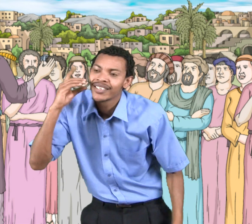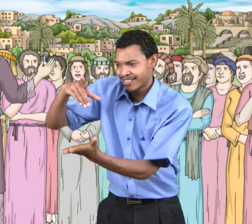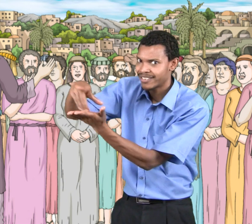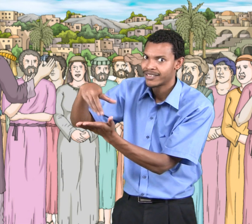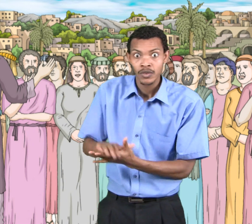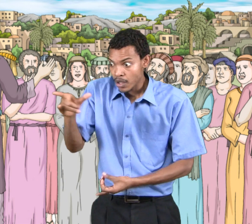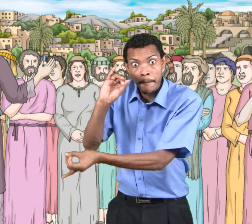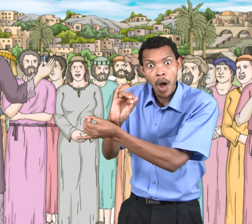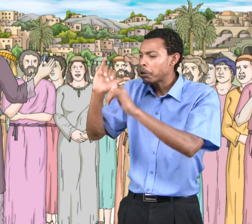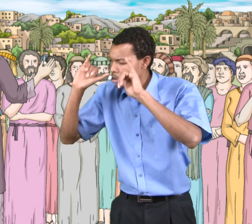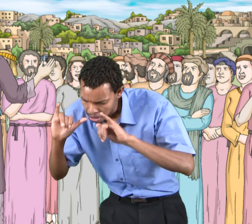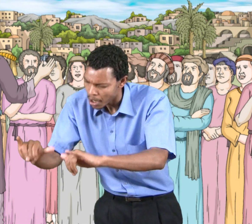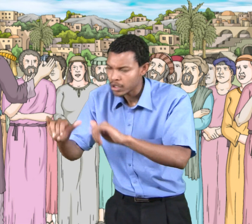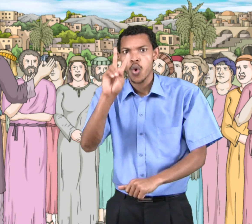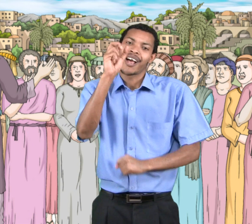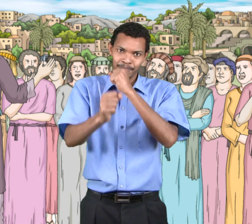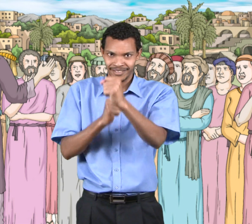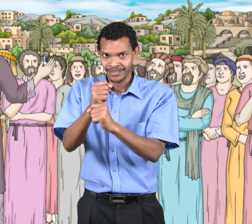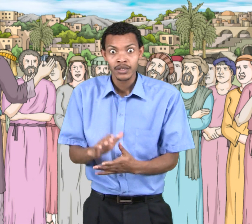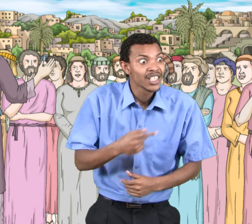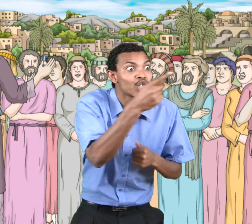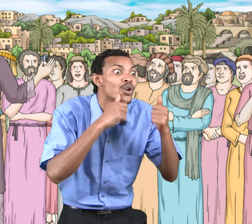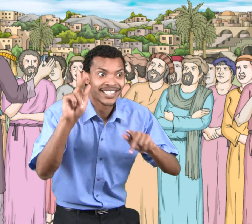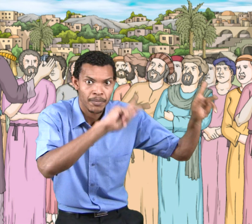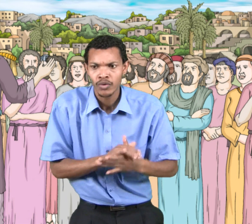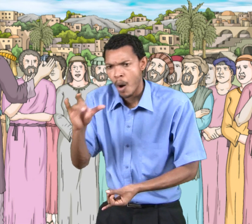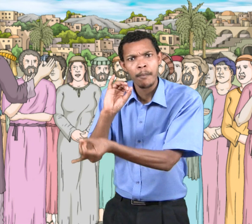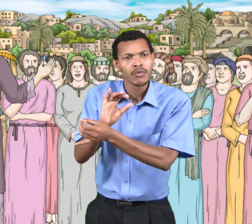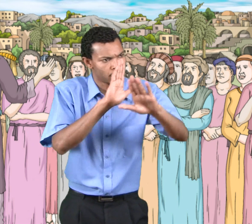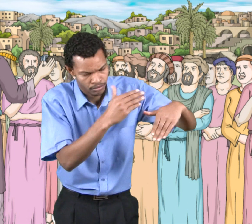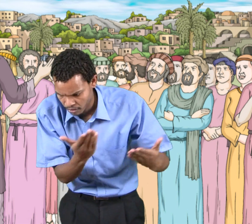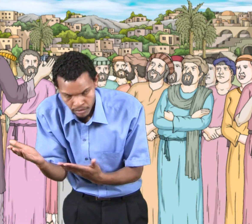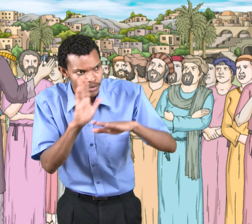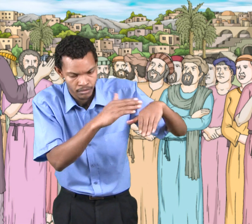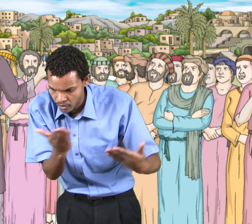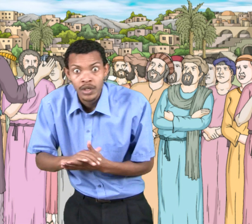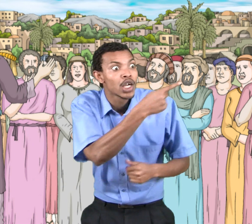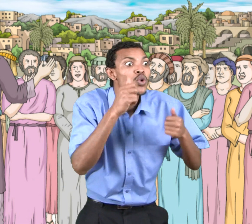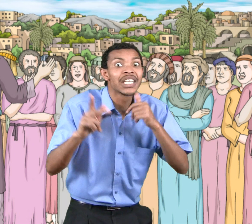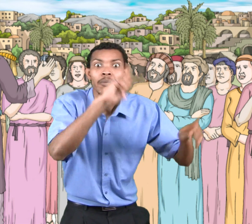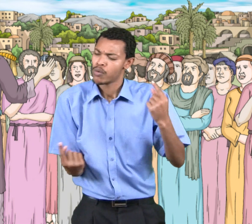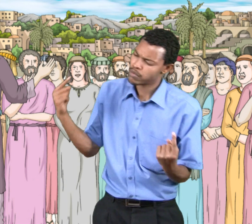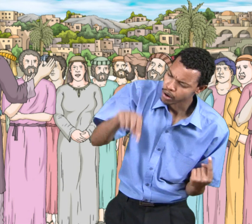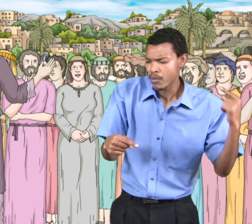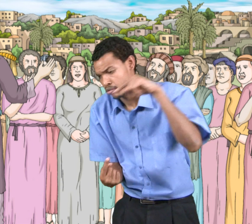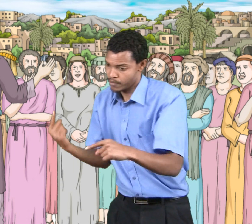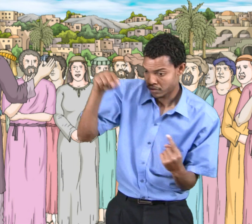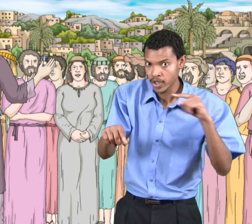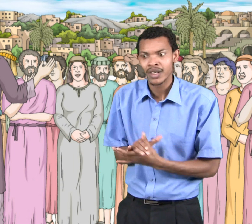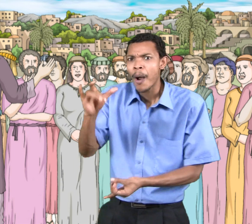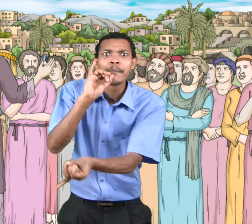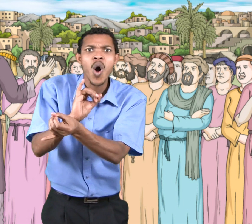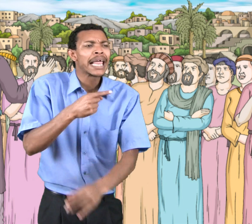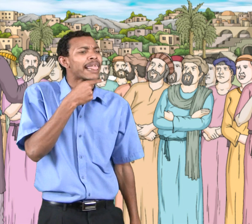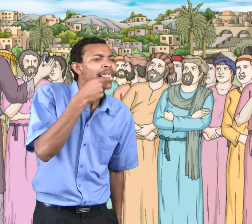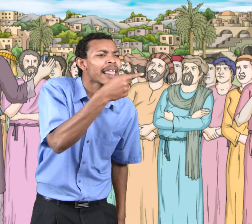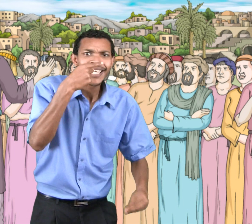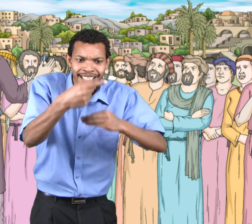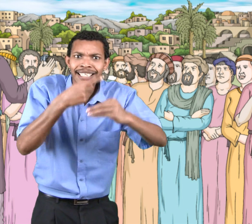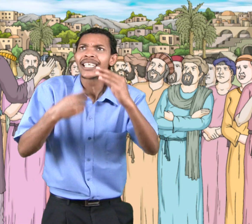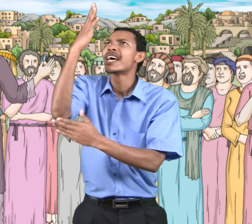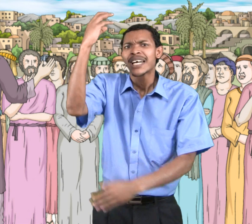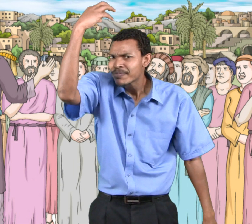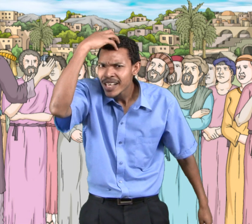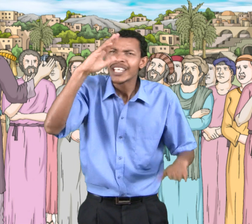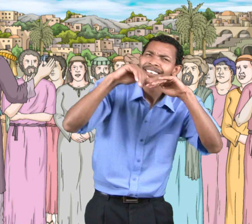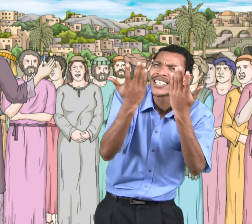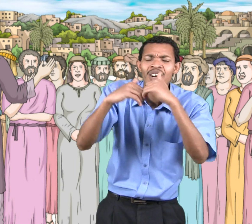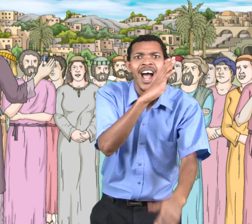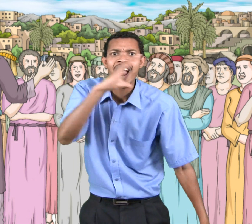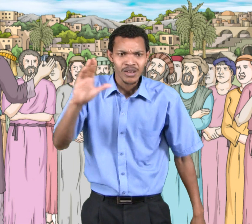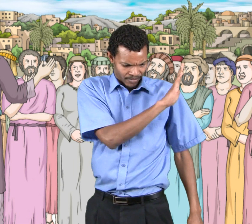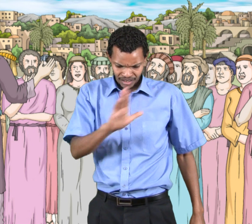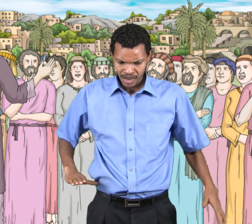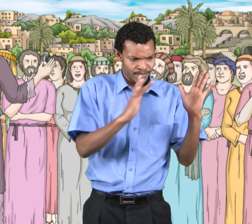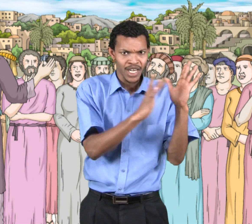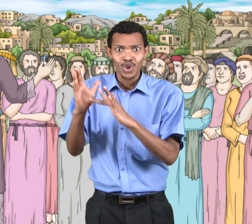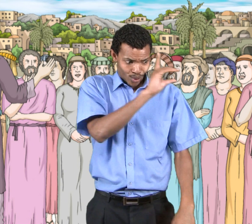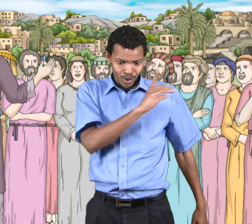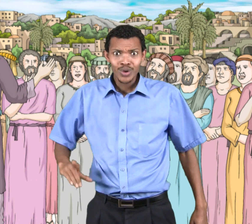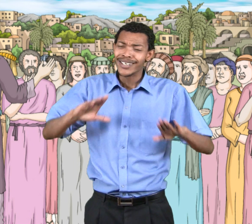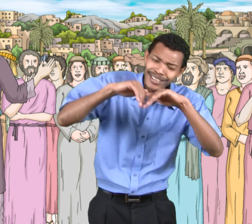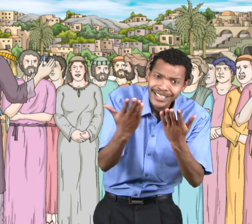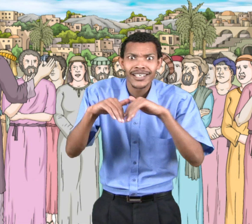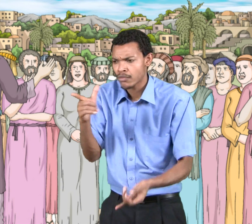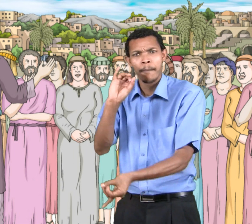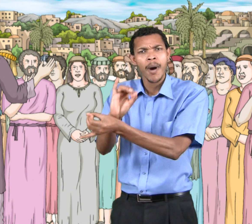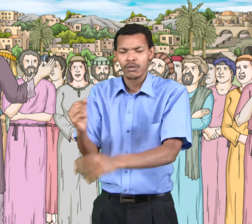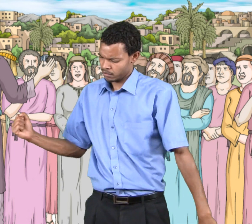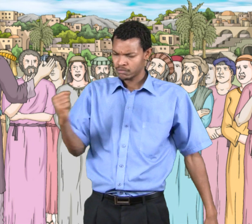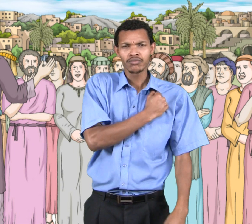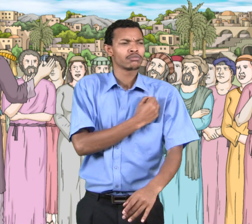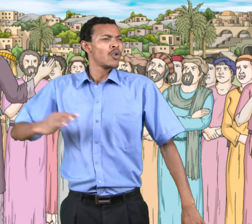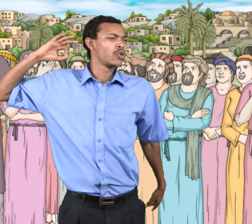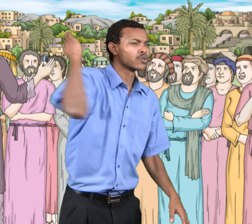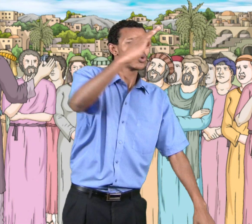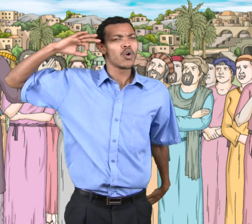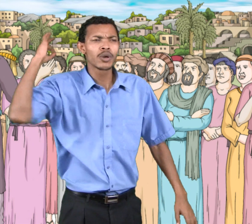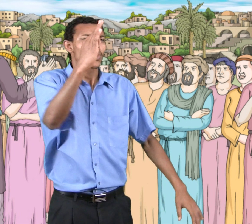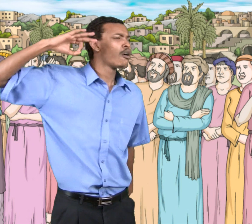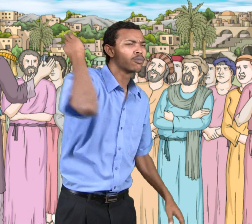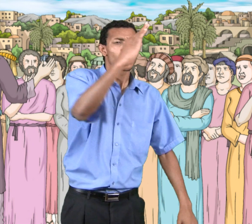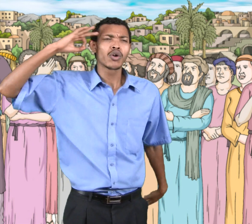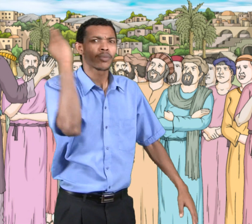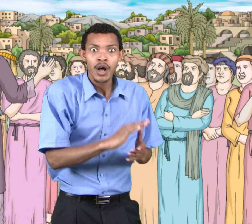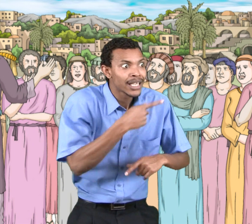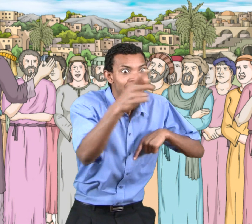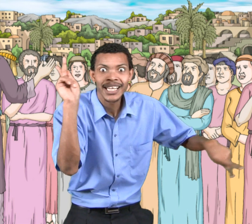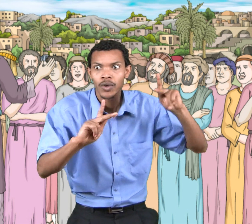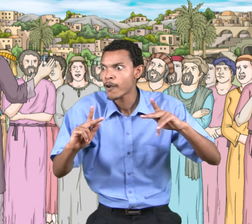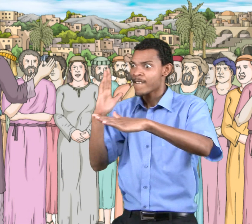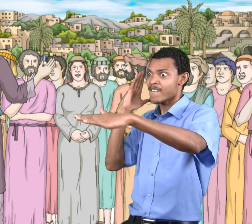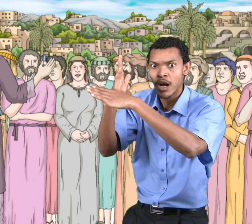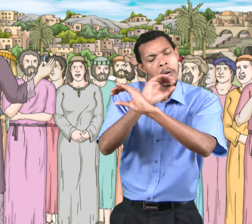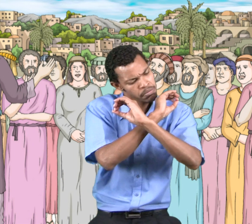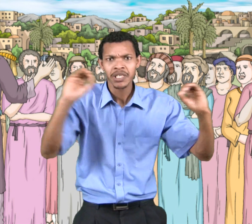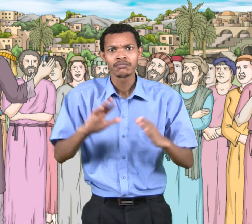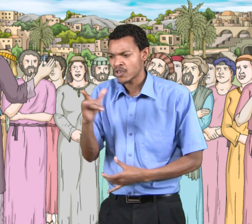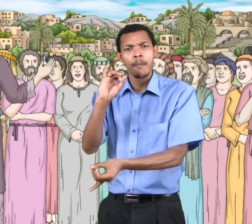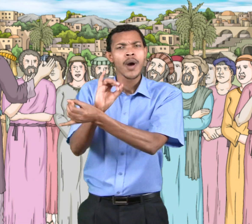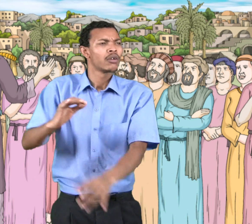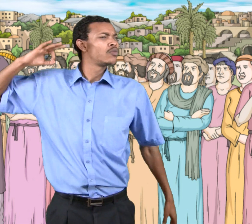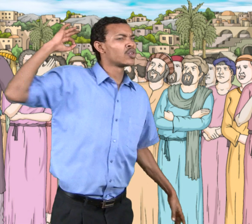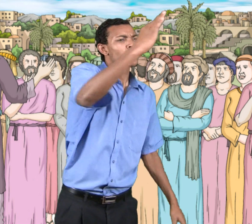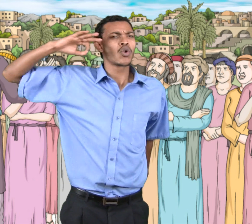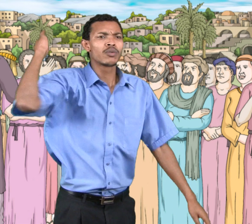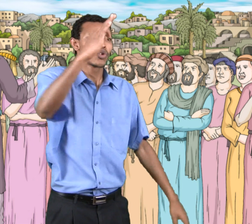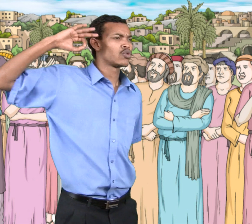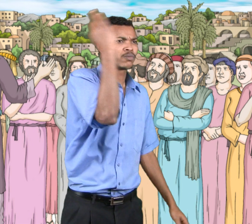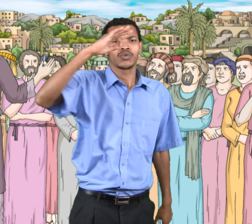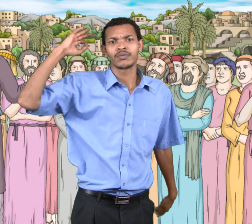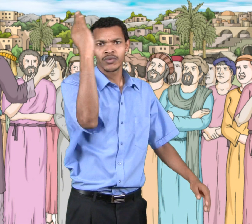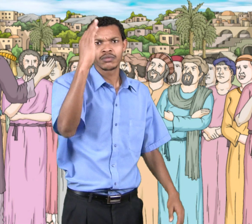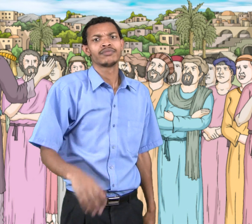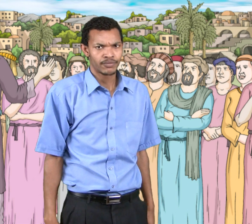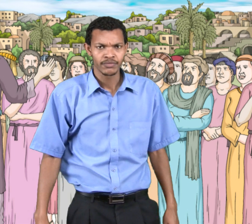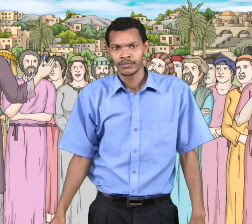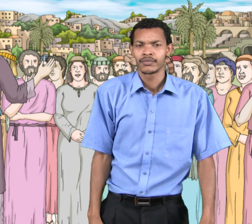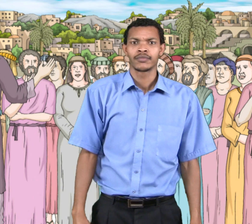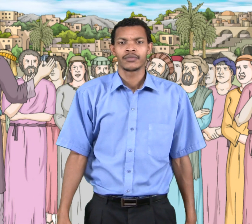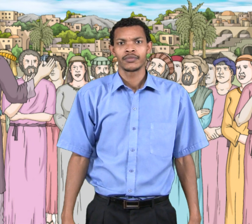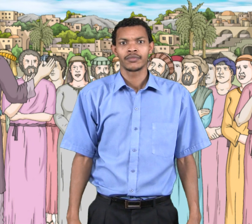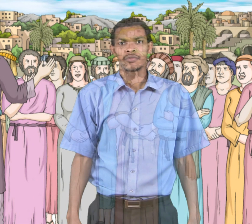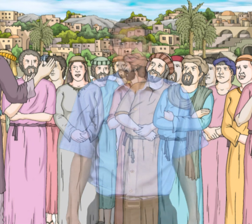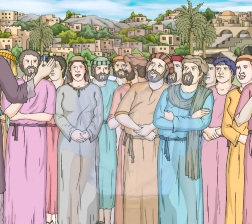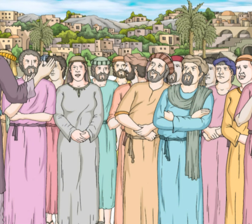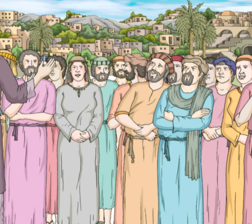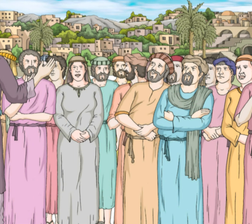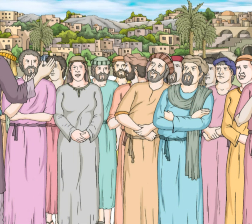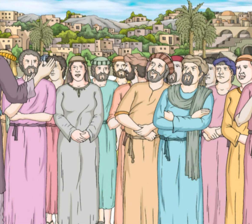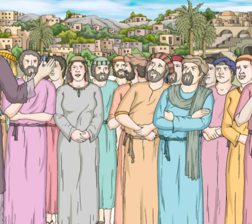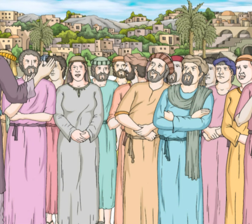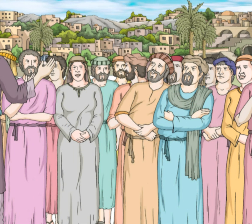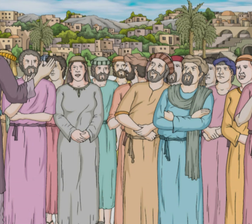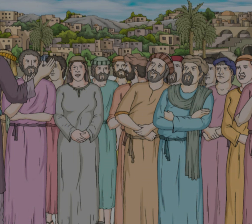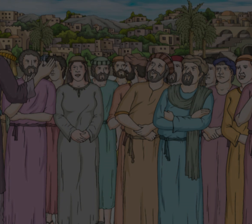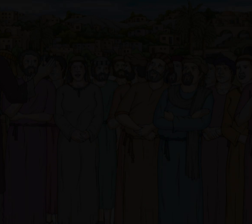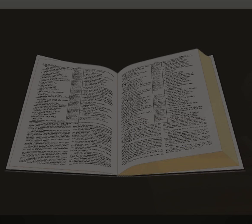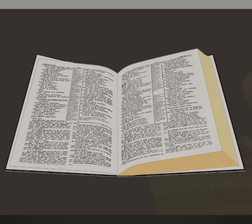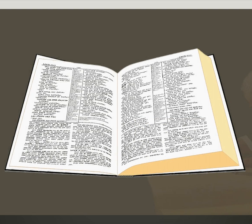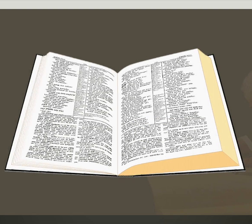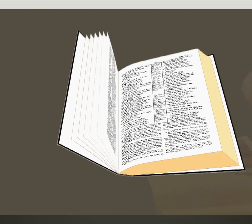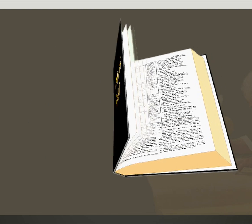Paul stayed there two full years in his own rented house, welcoming all who came to visit him. Boldly and freely he proclaimed the kingdom of God and taught about the Lord Jesus Christ.